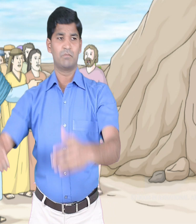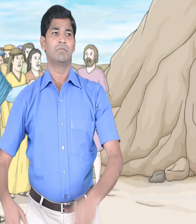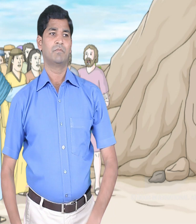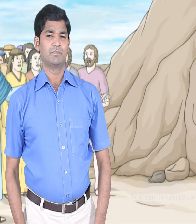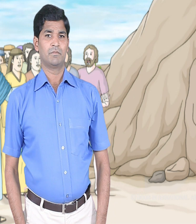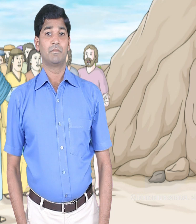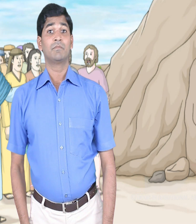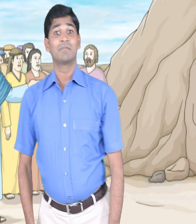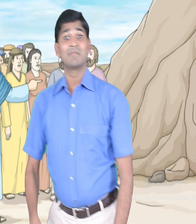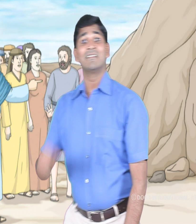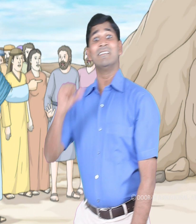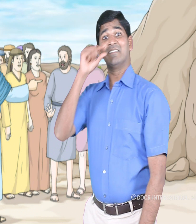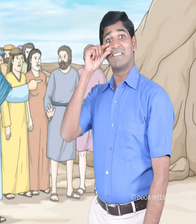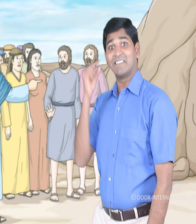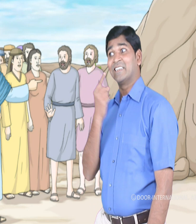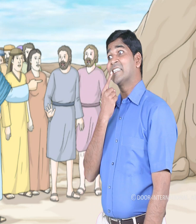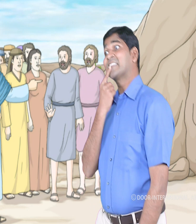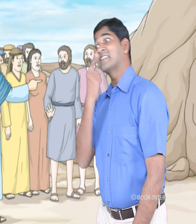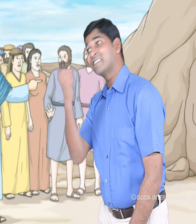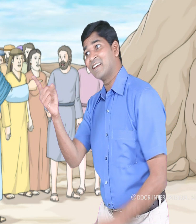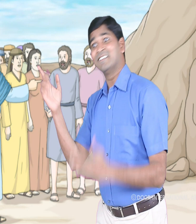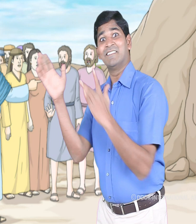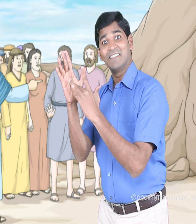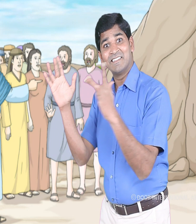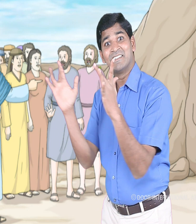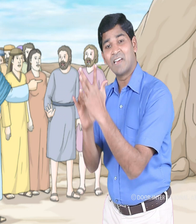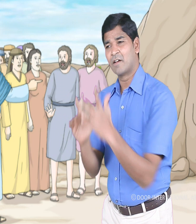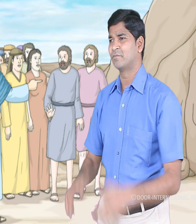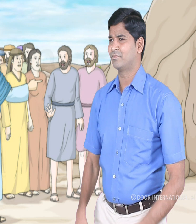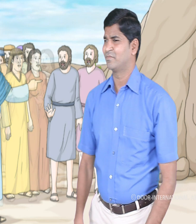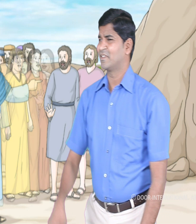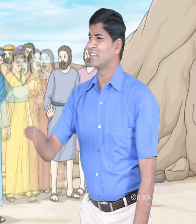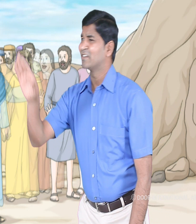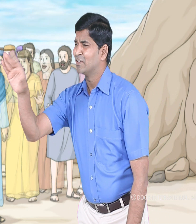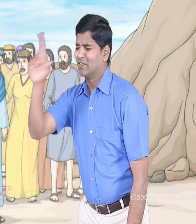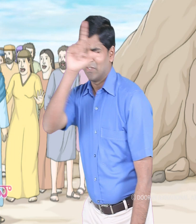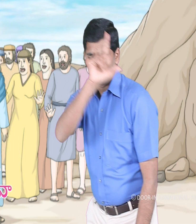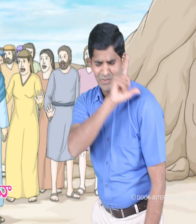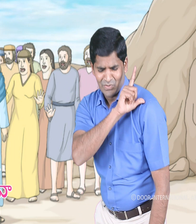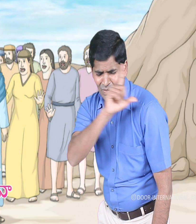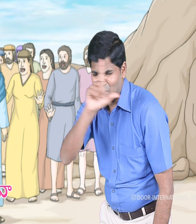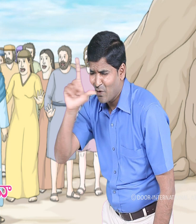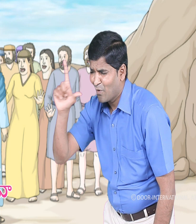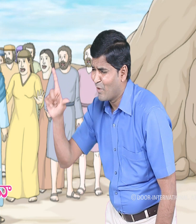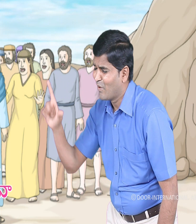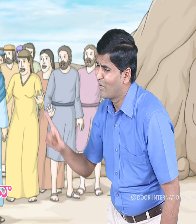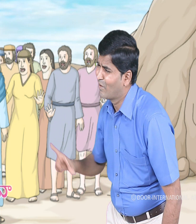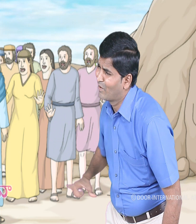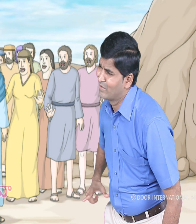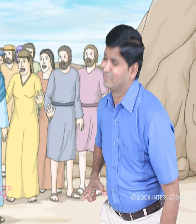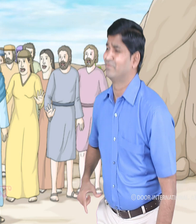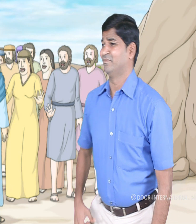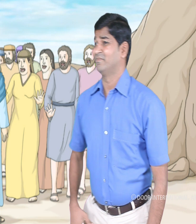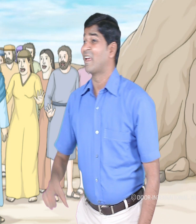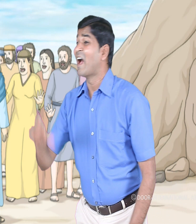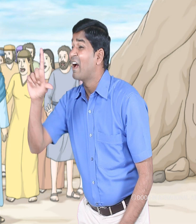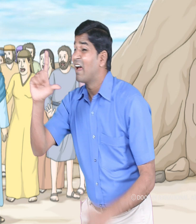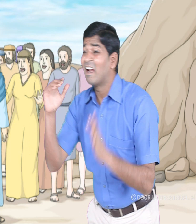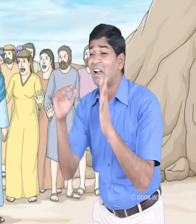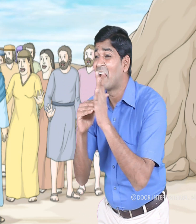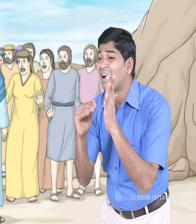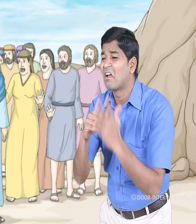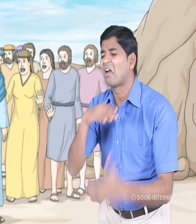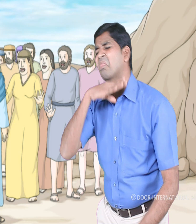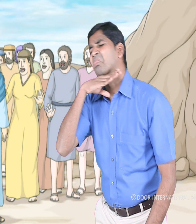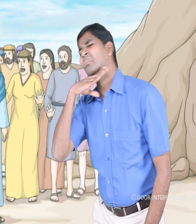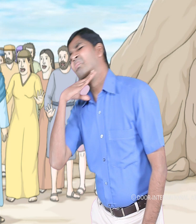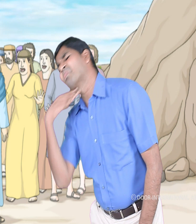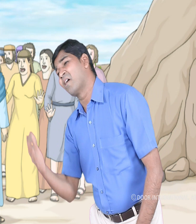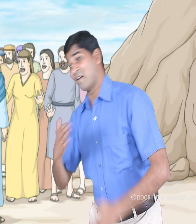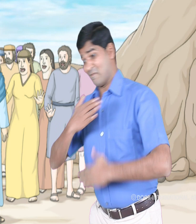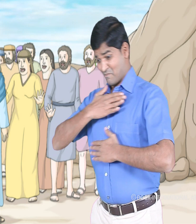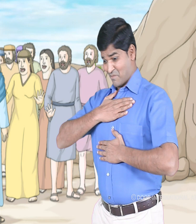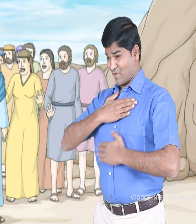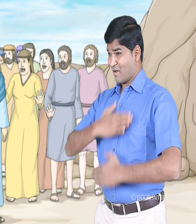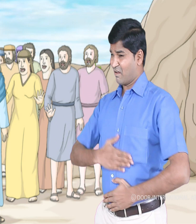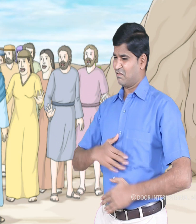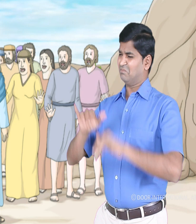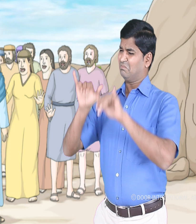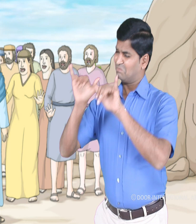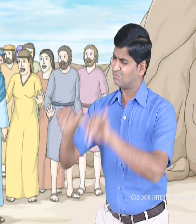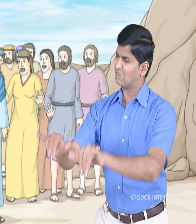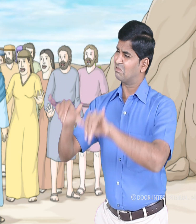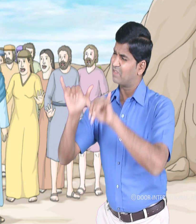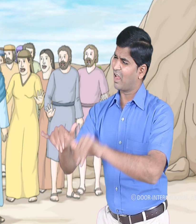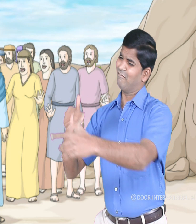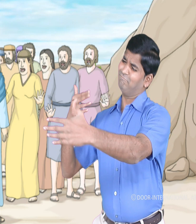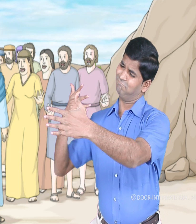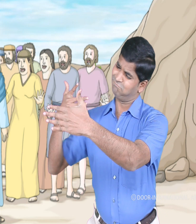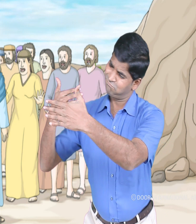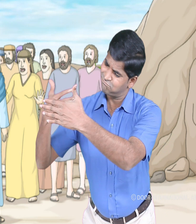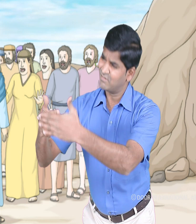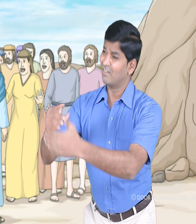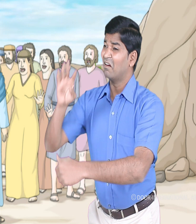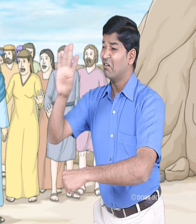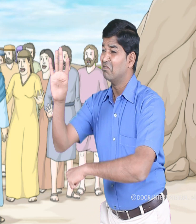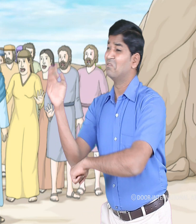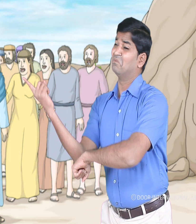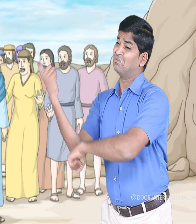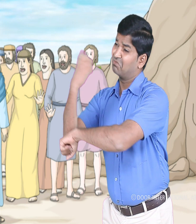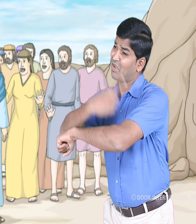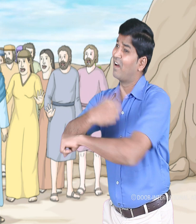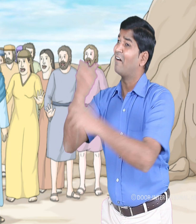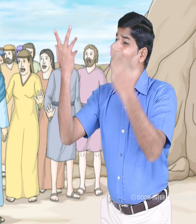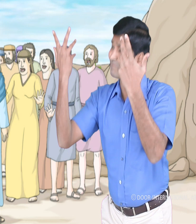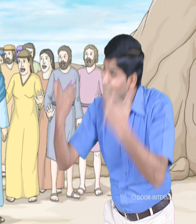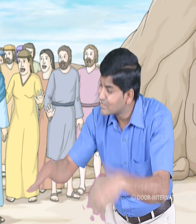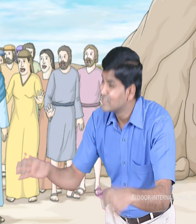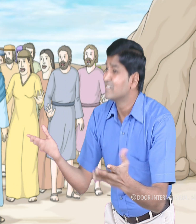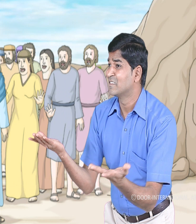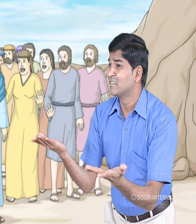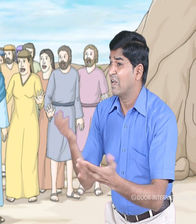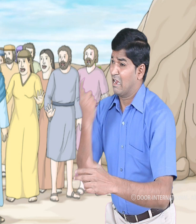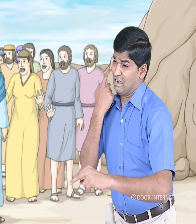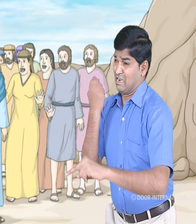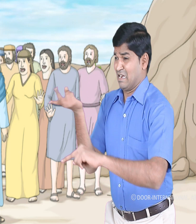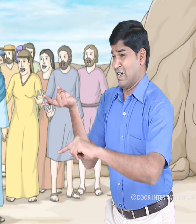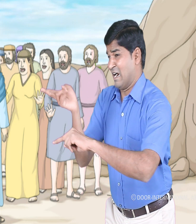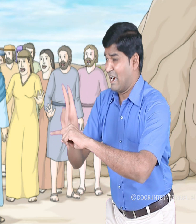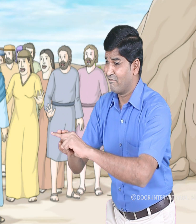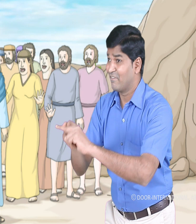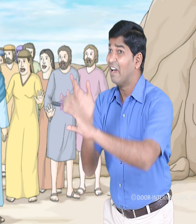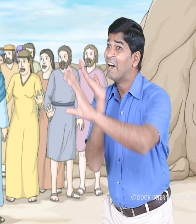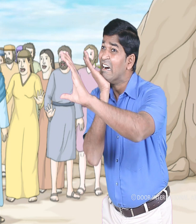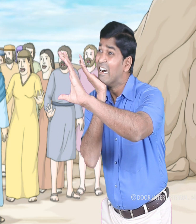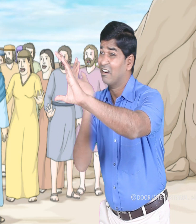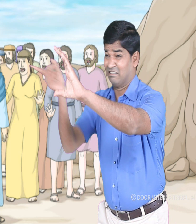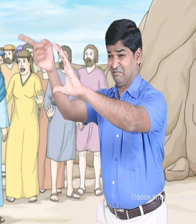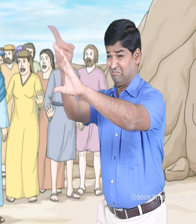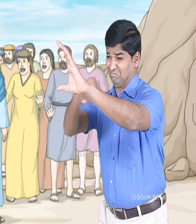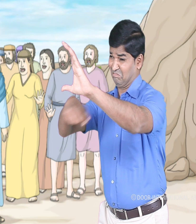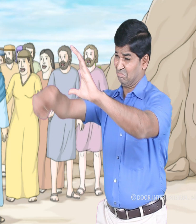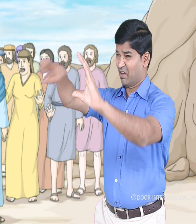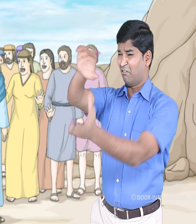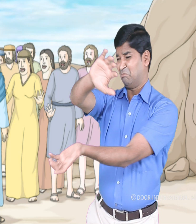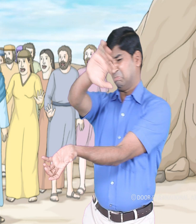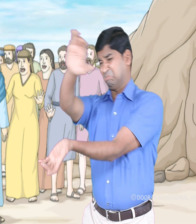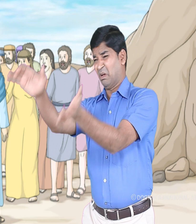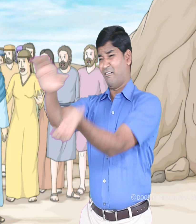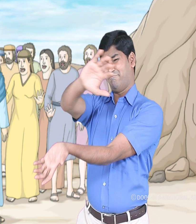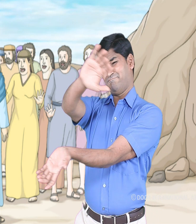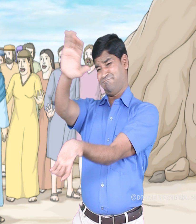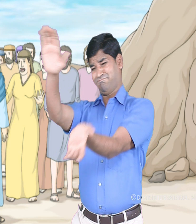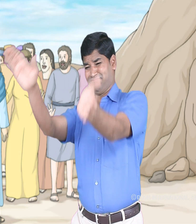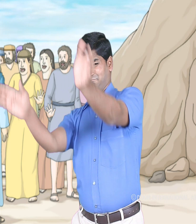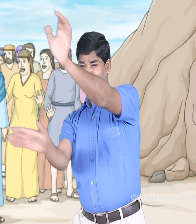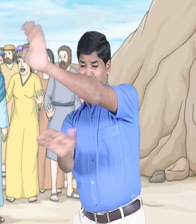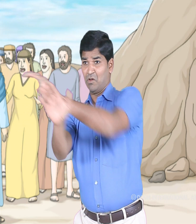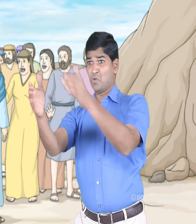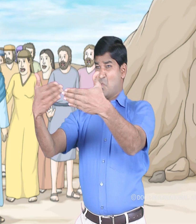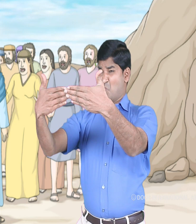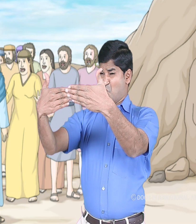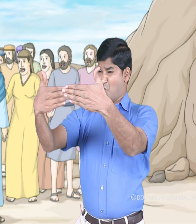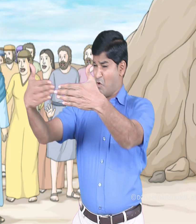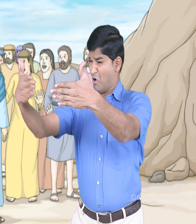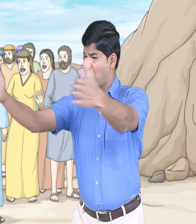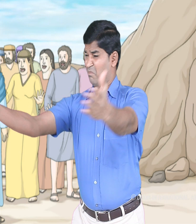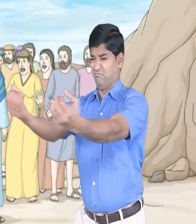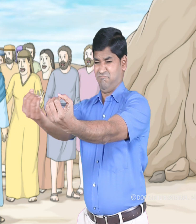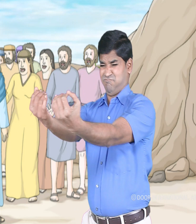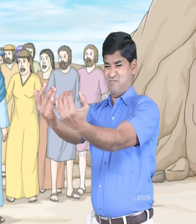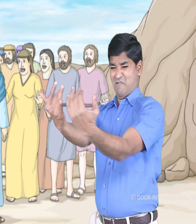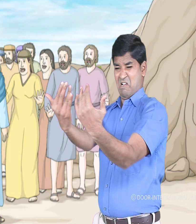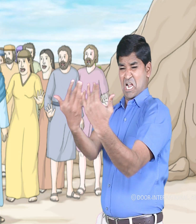“Lord, by now he stinks,” said Martha, the sister of the dead man.